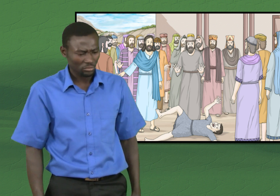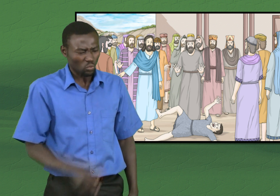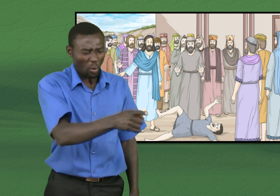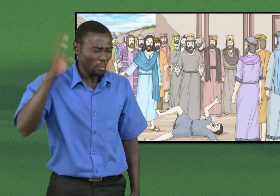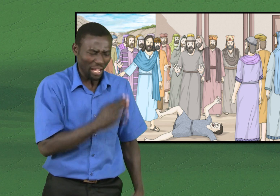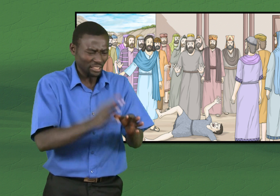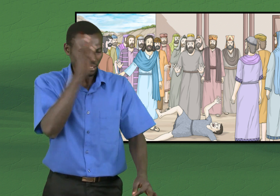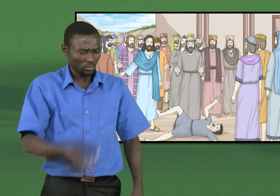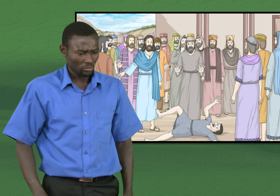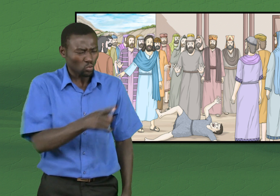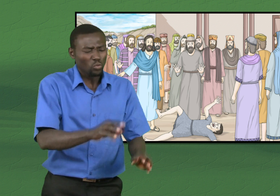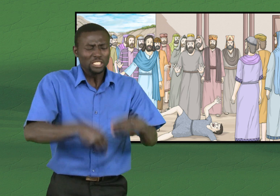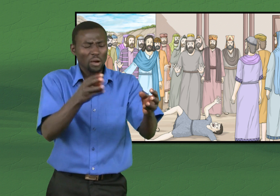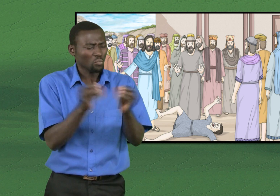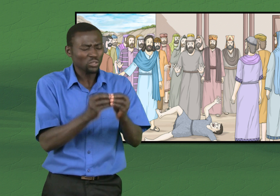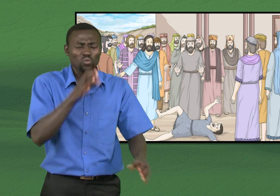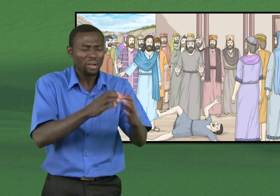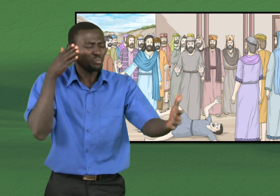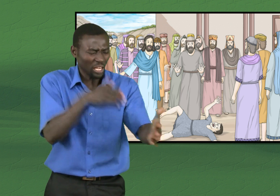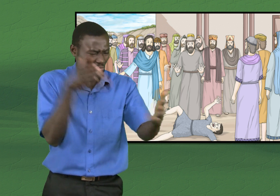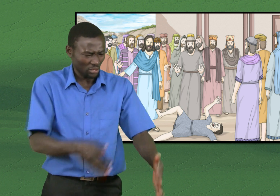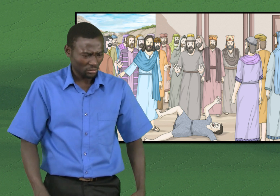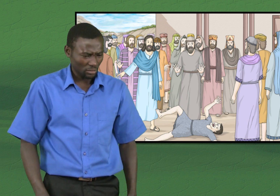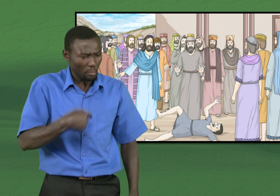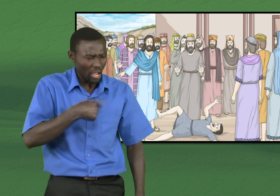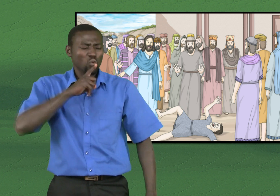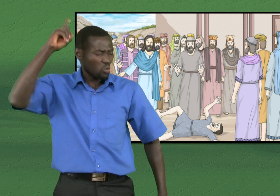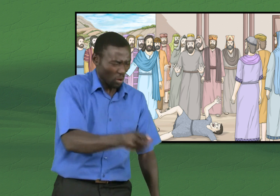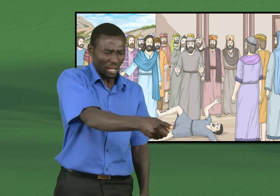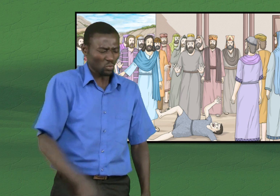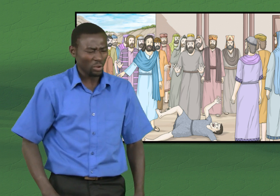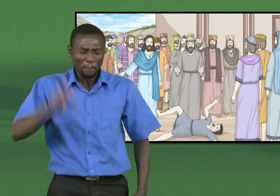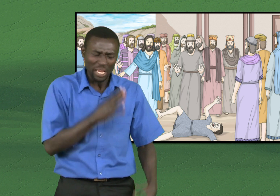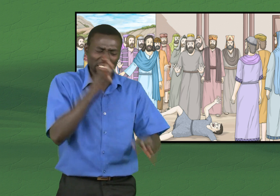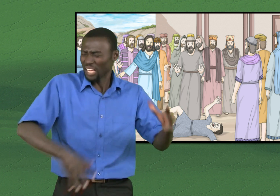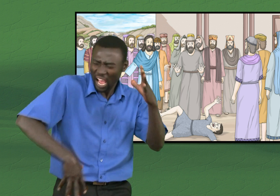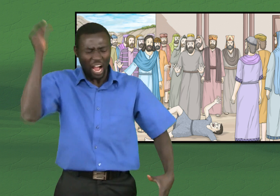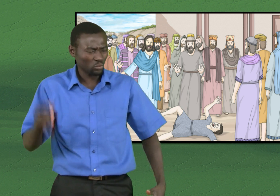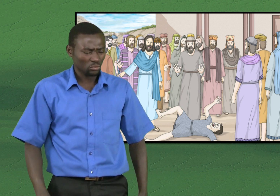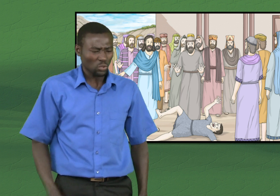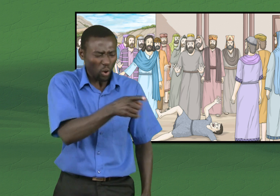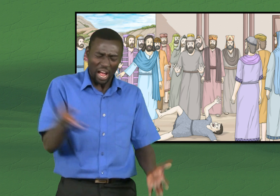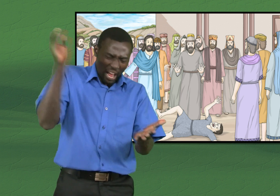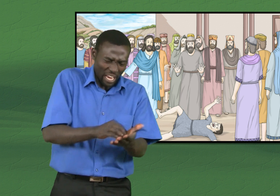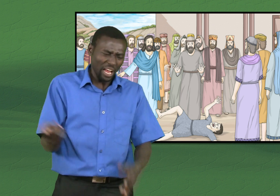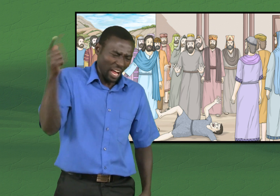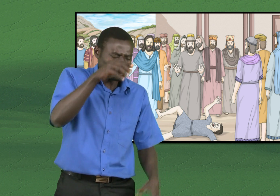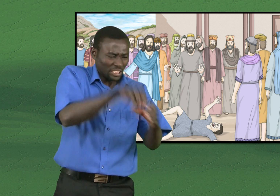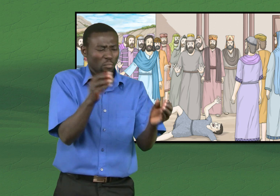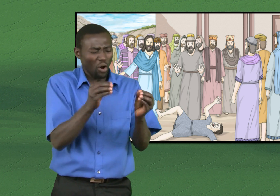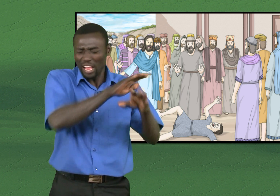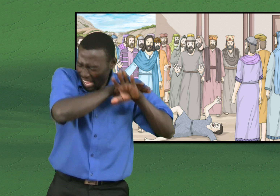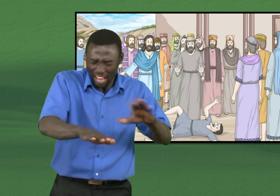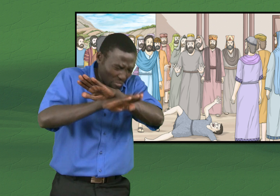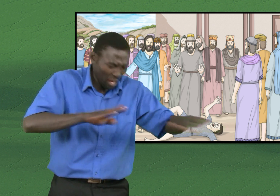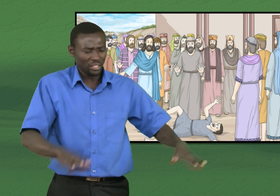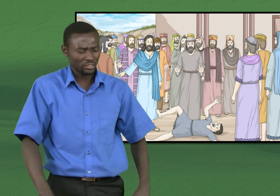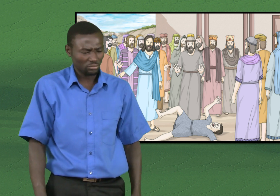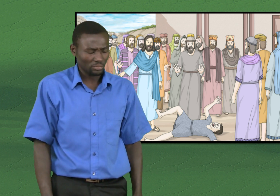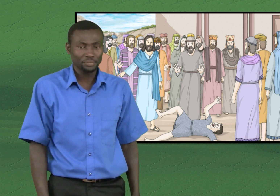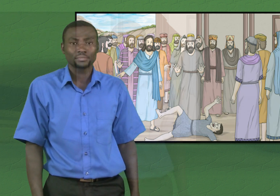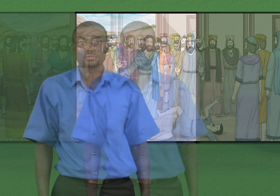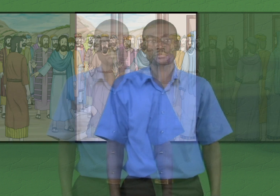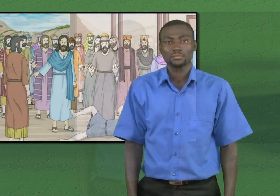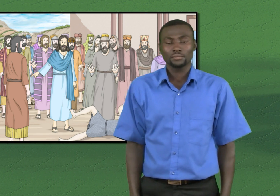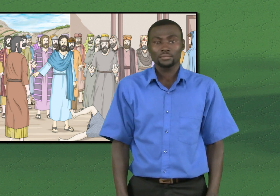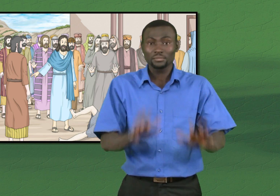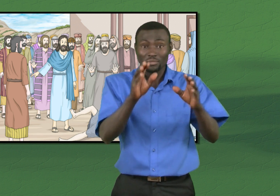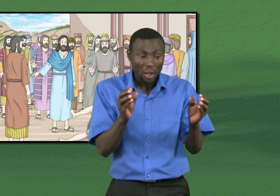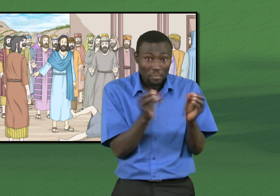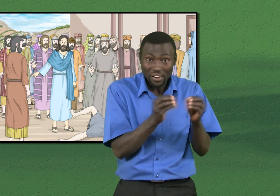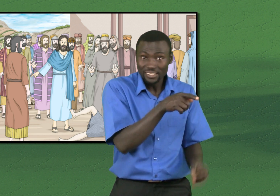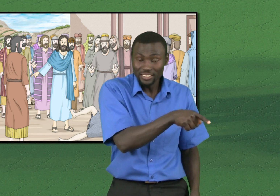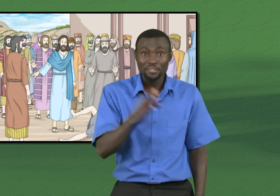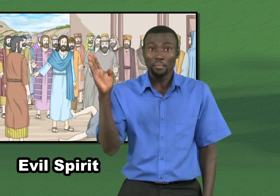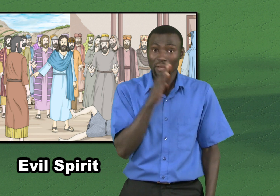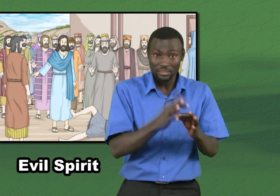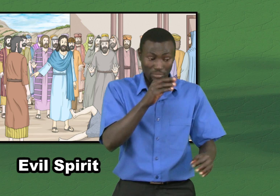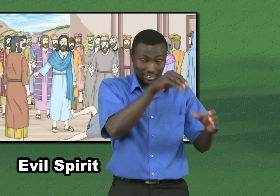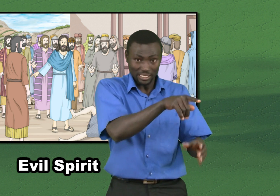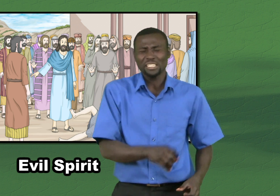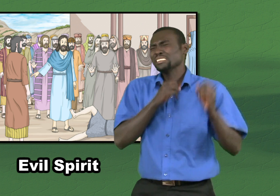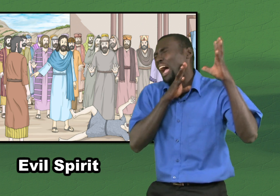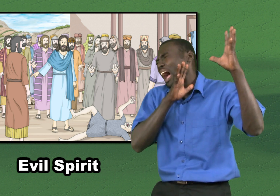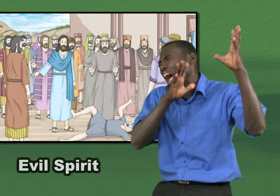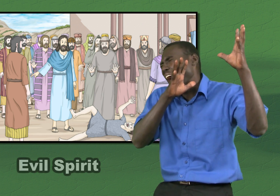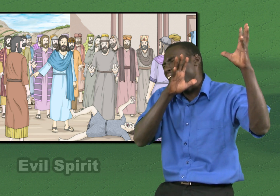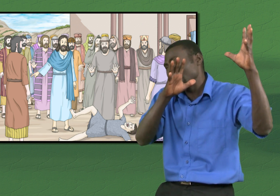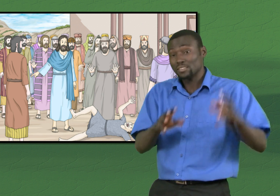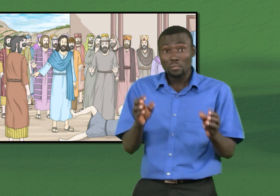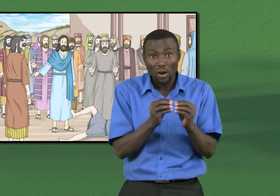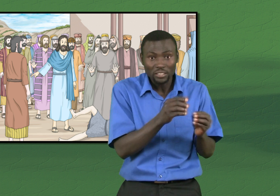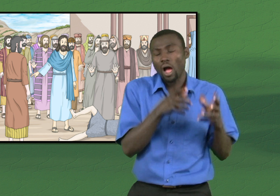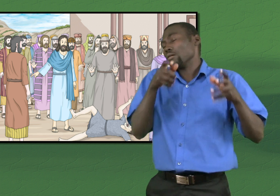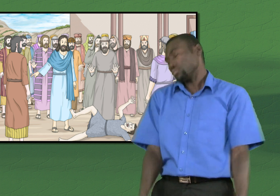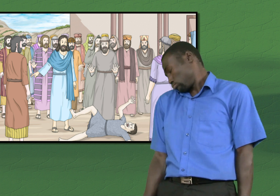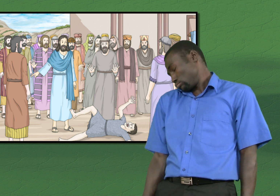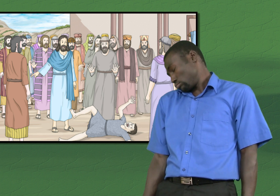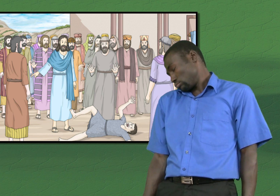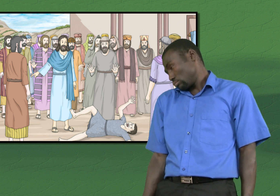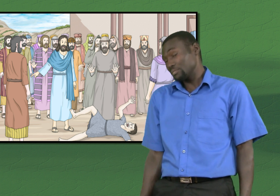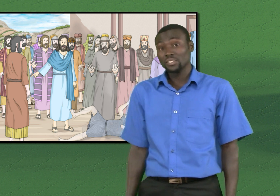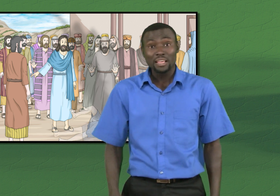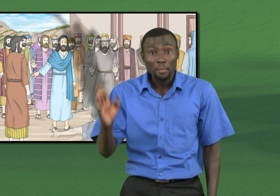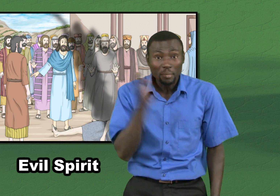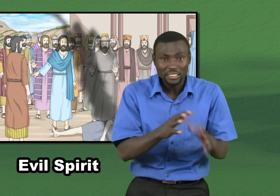“You deaf and mute spirit,” He said, “I command you to come out and never enter him again.”